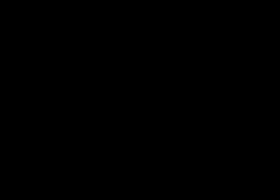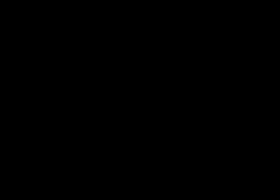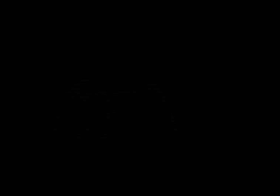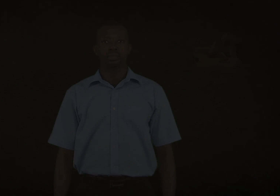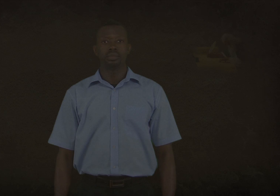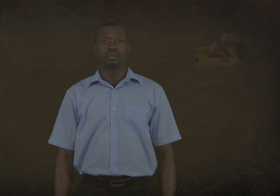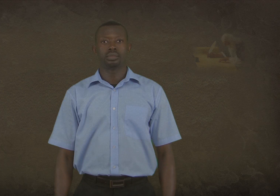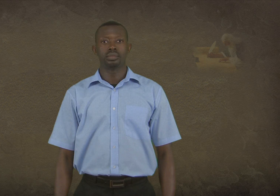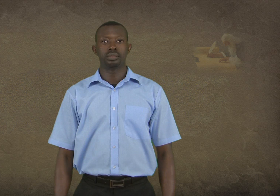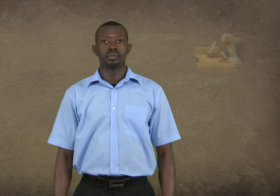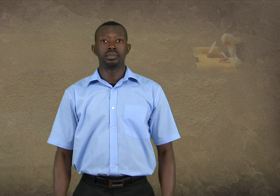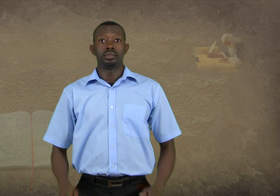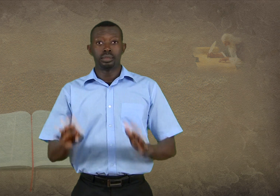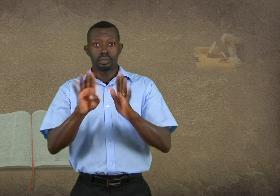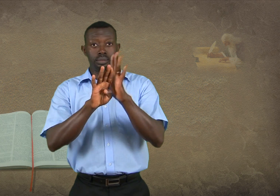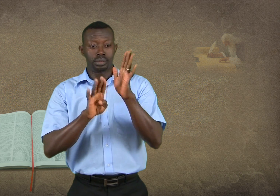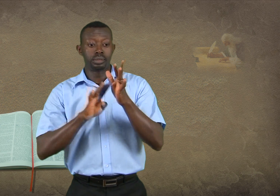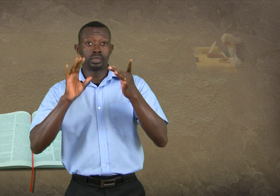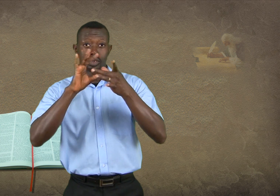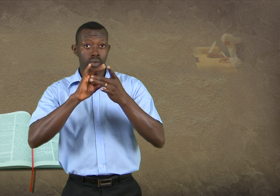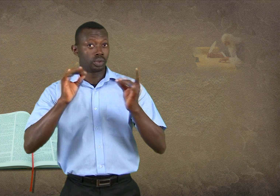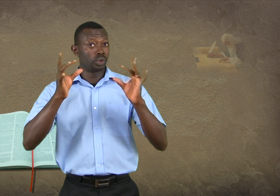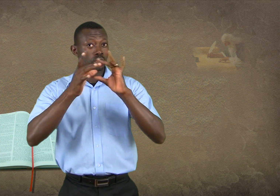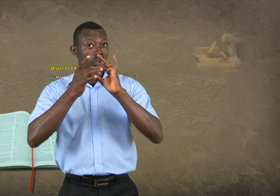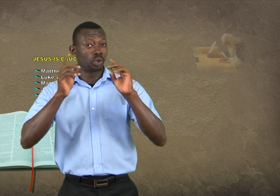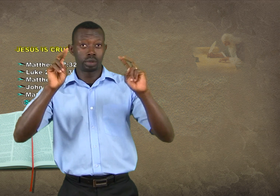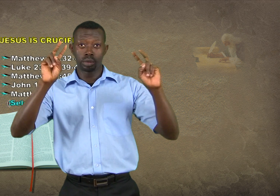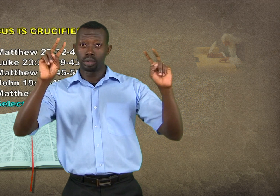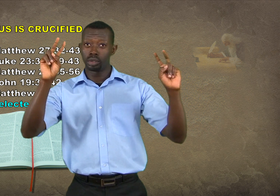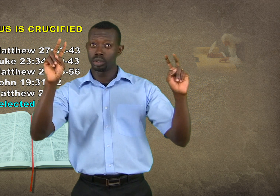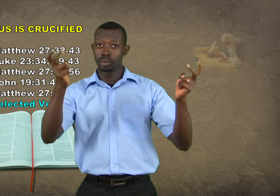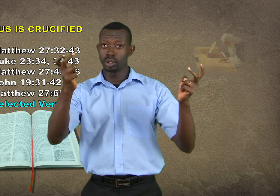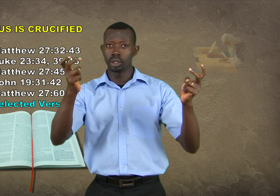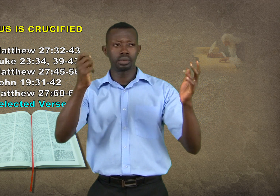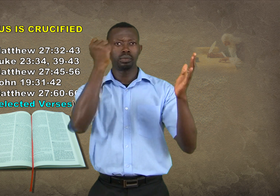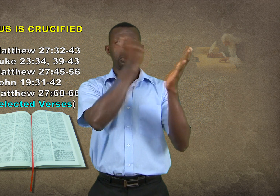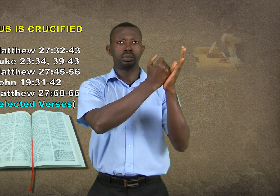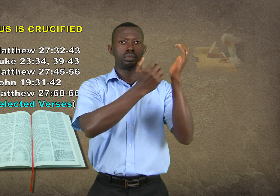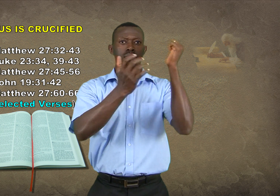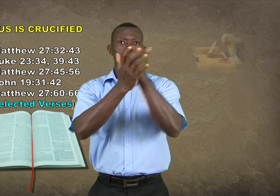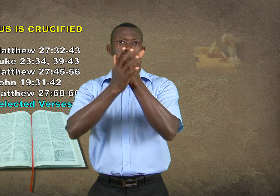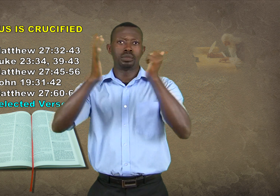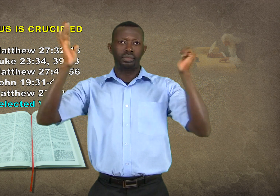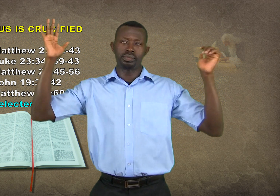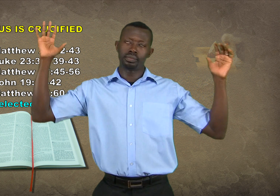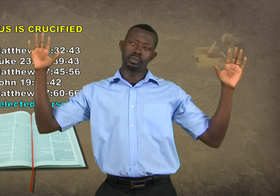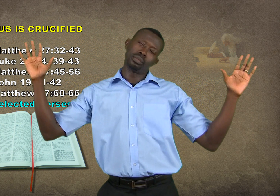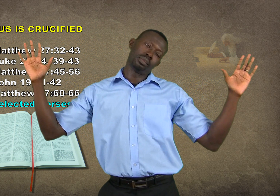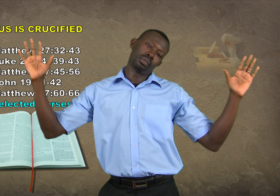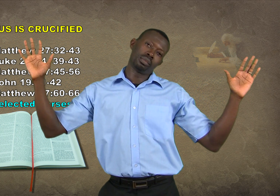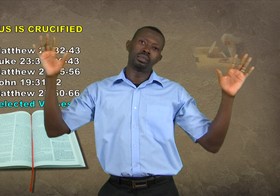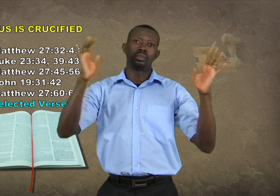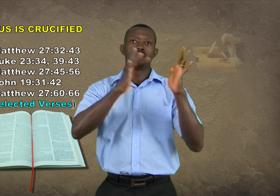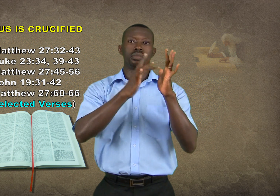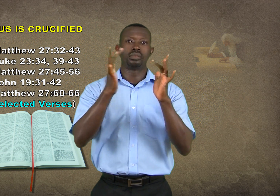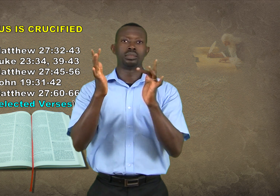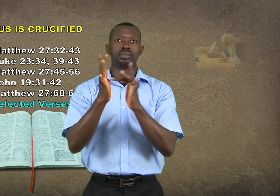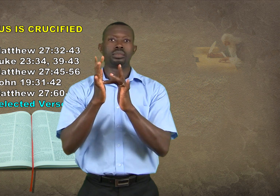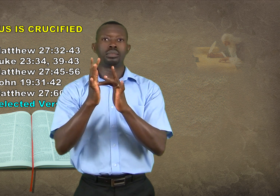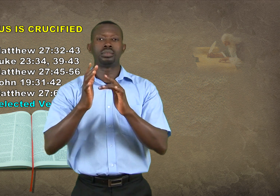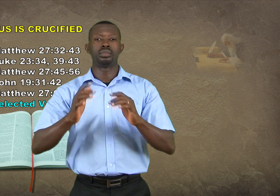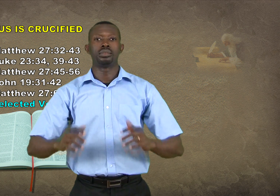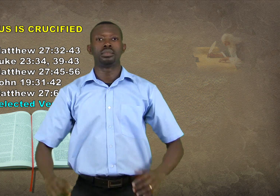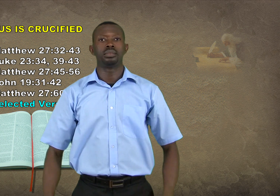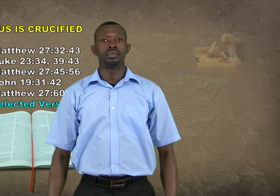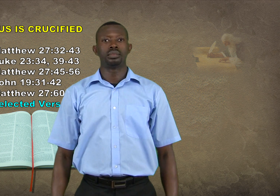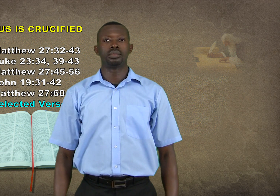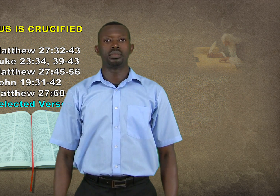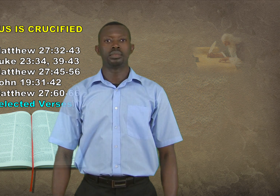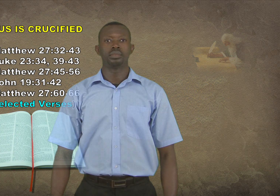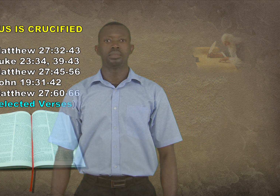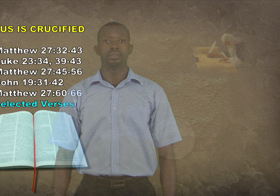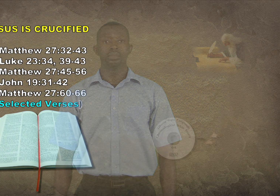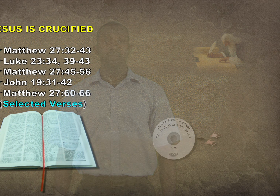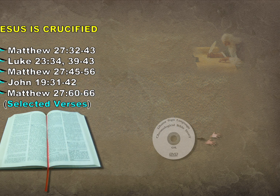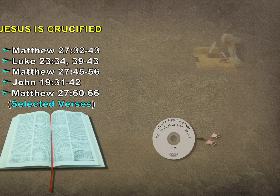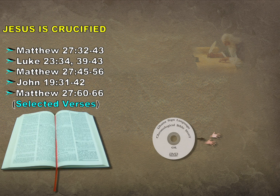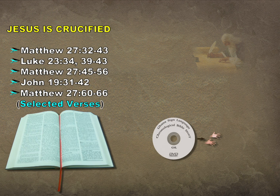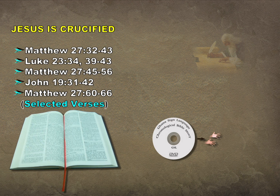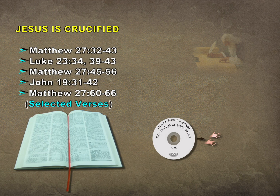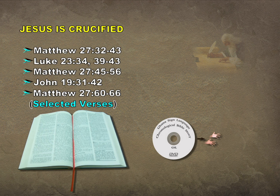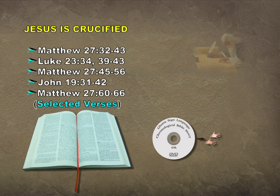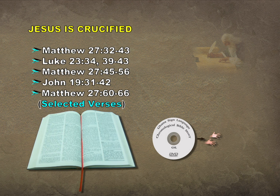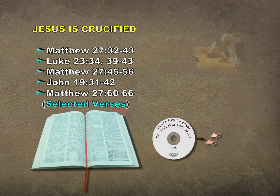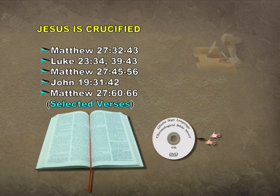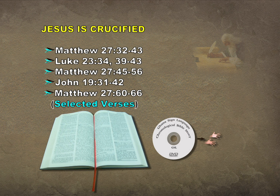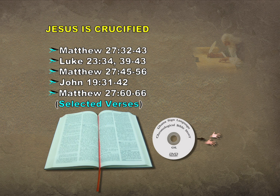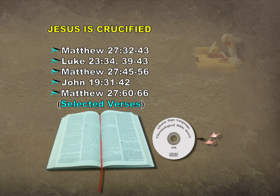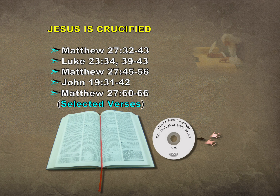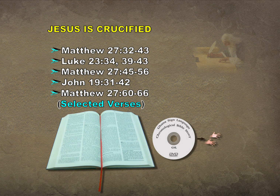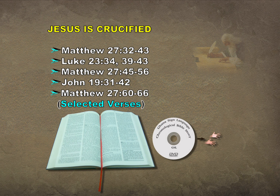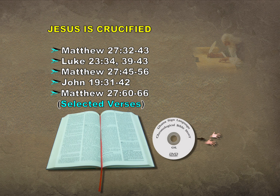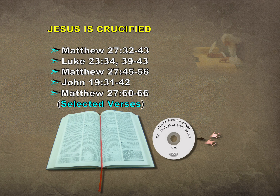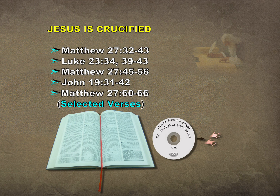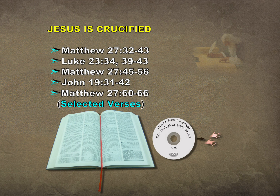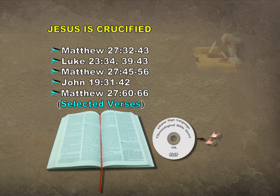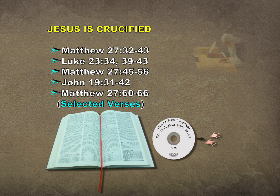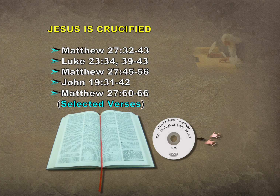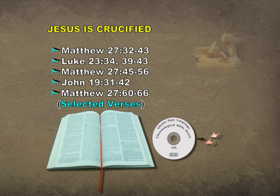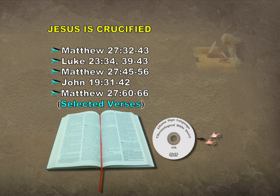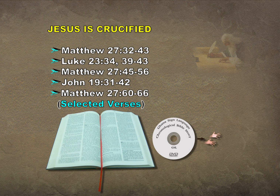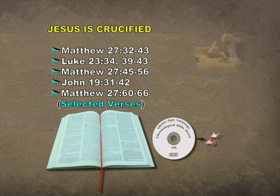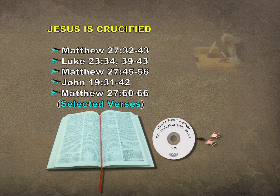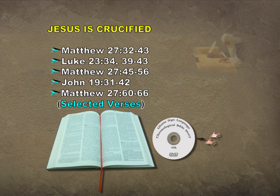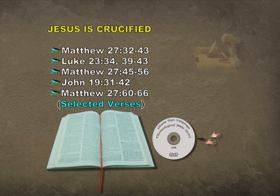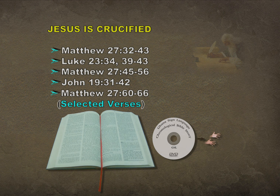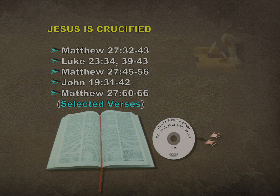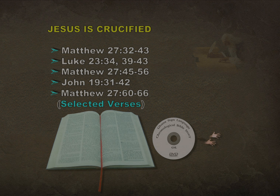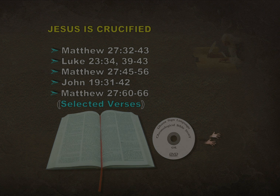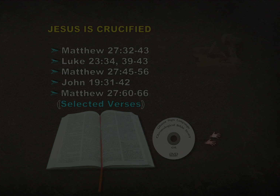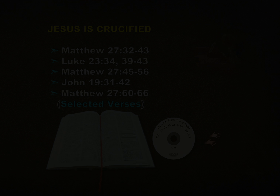Jesus is crucified